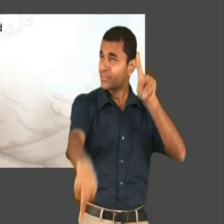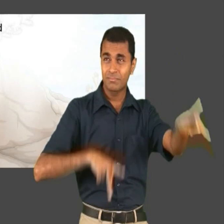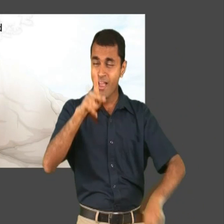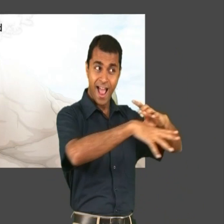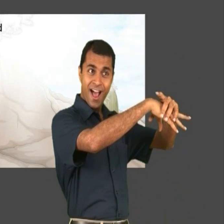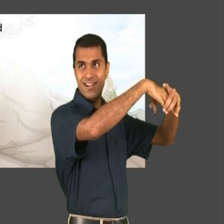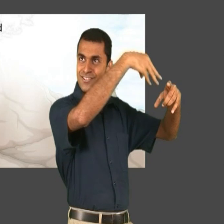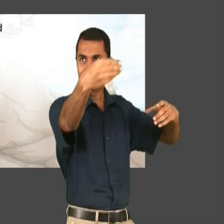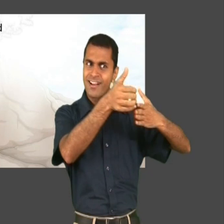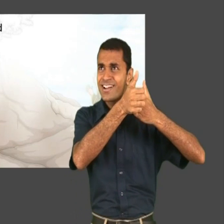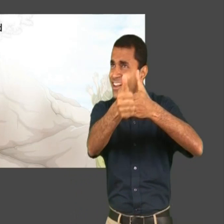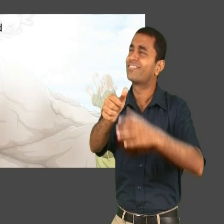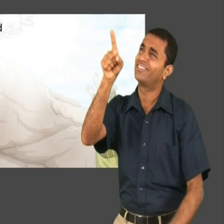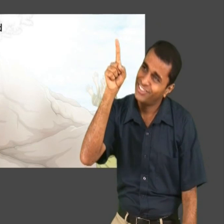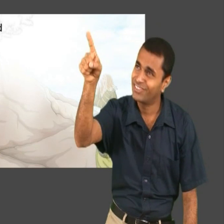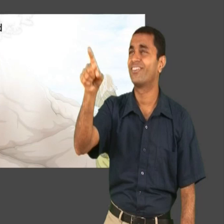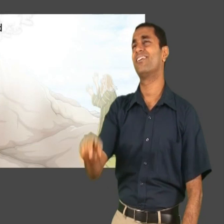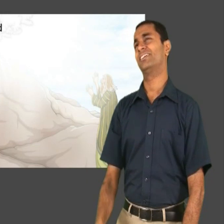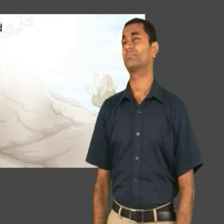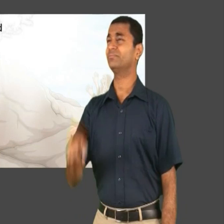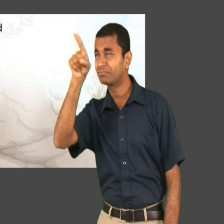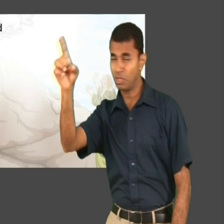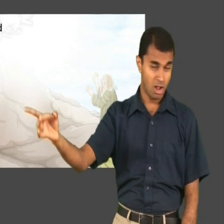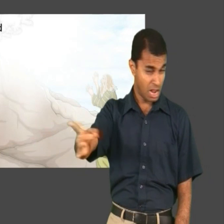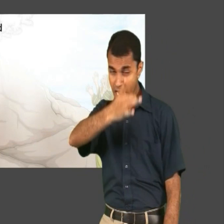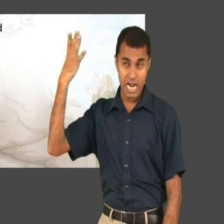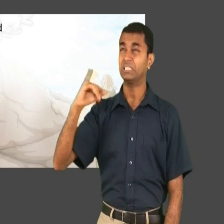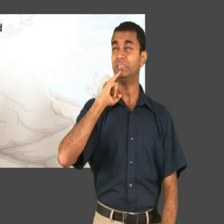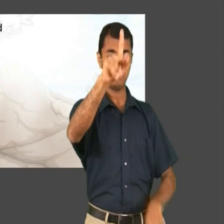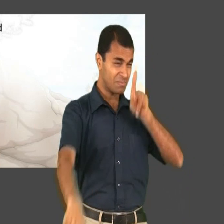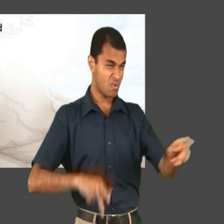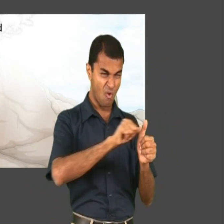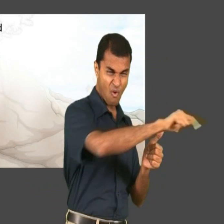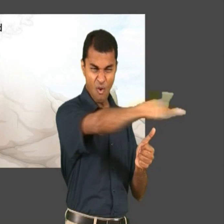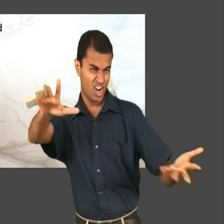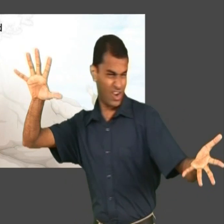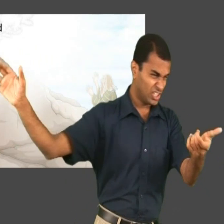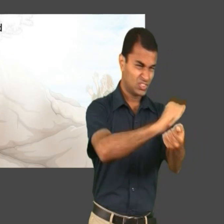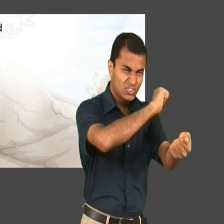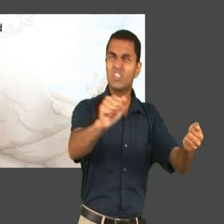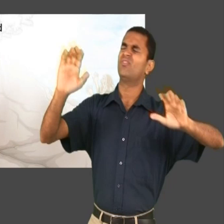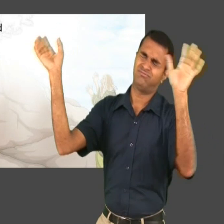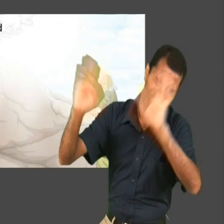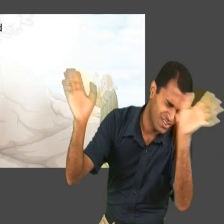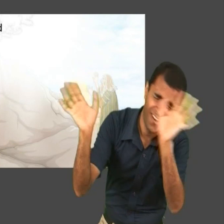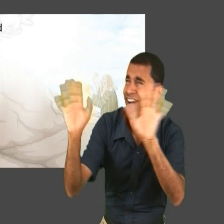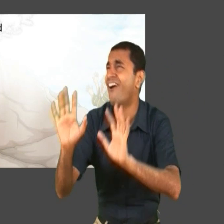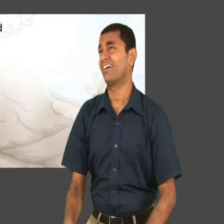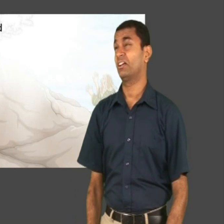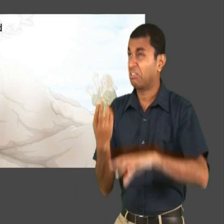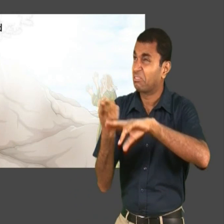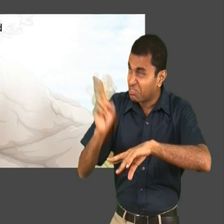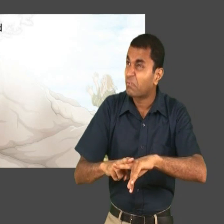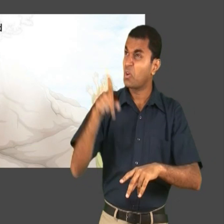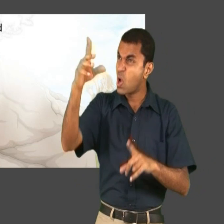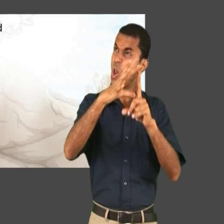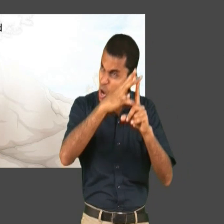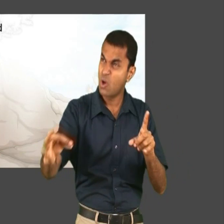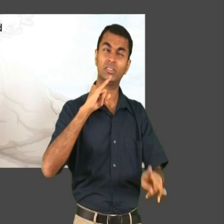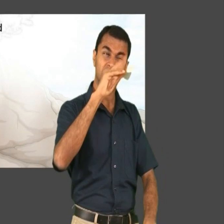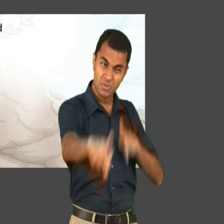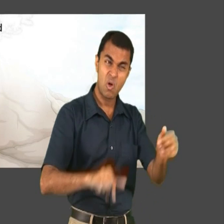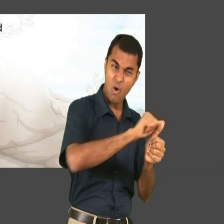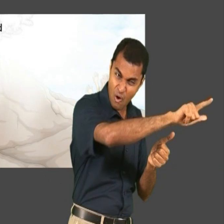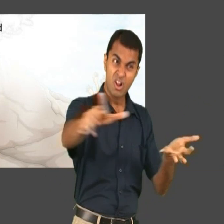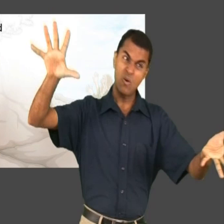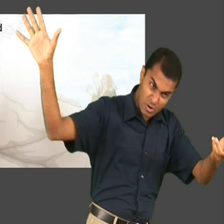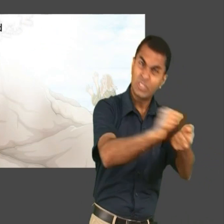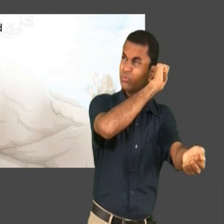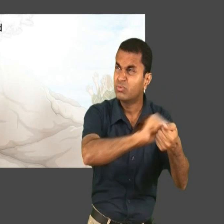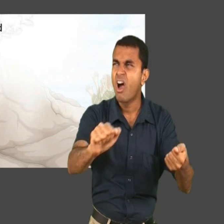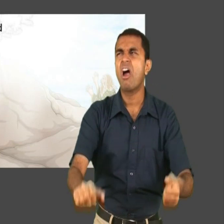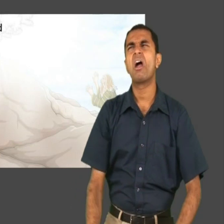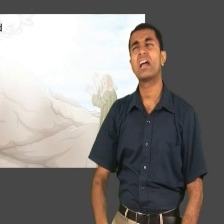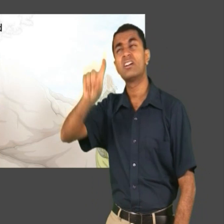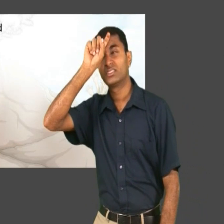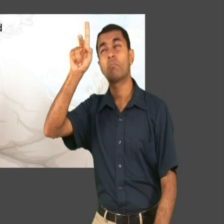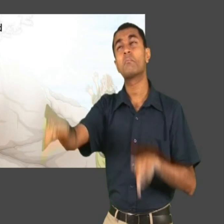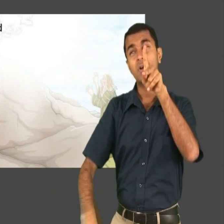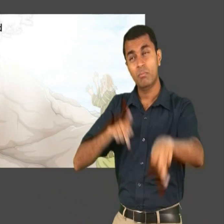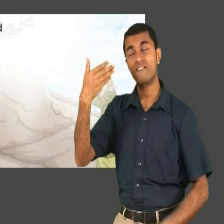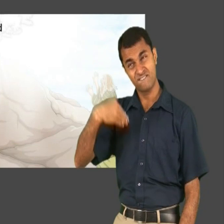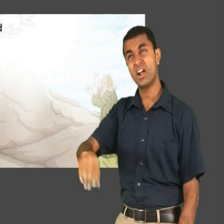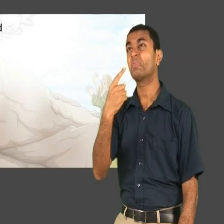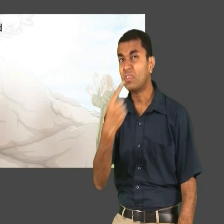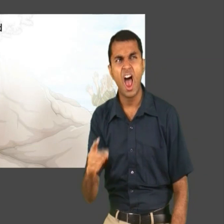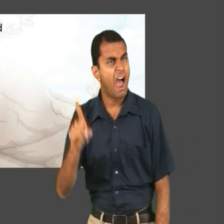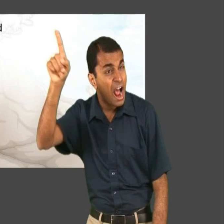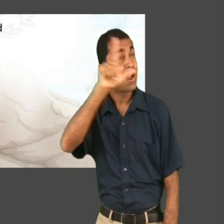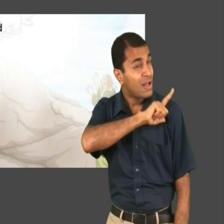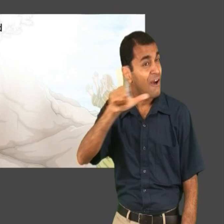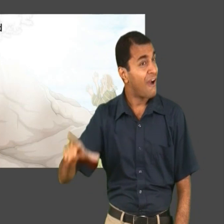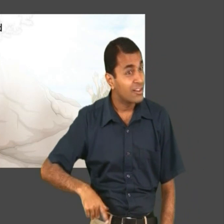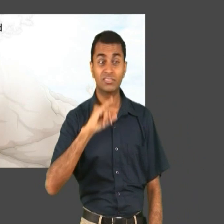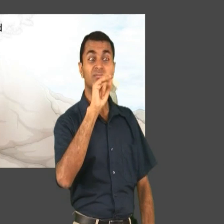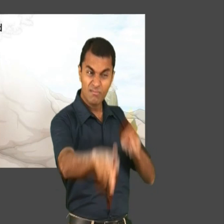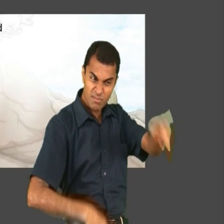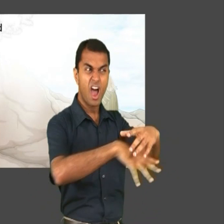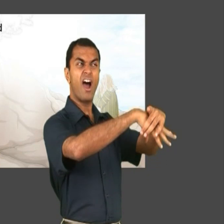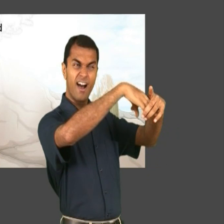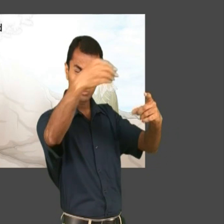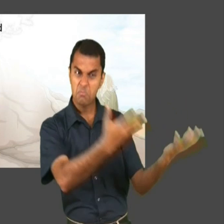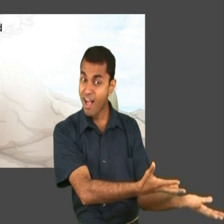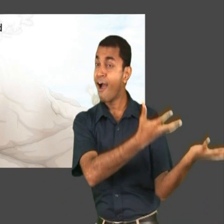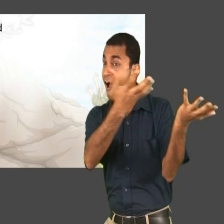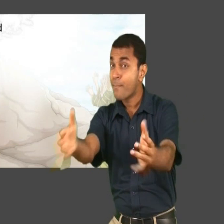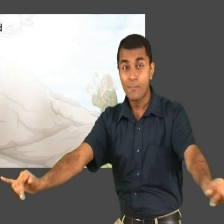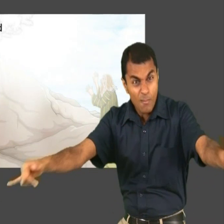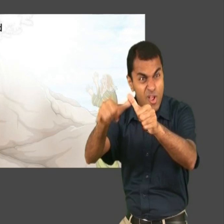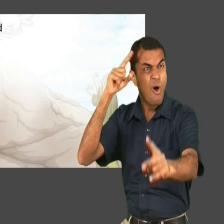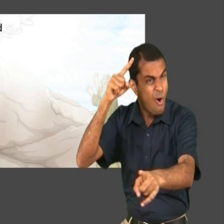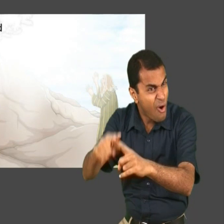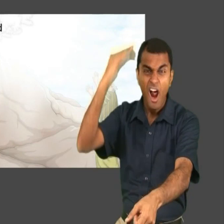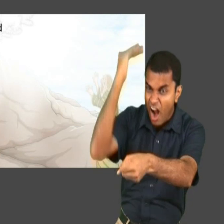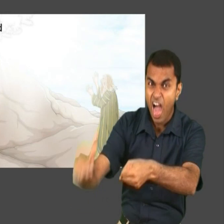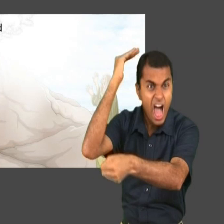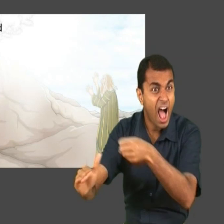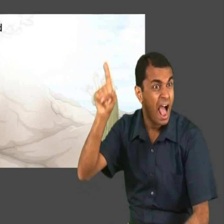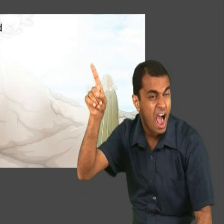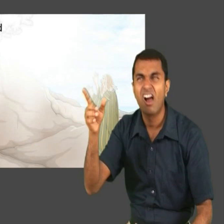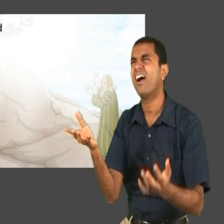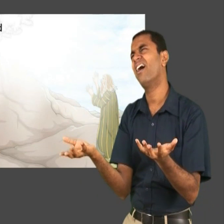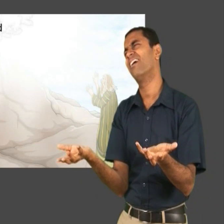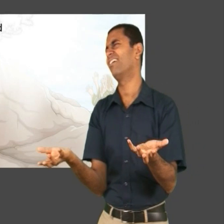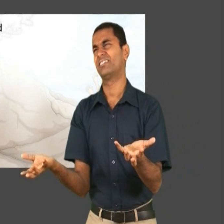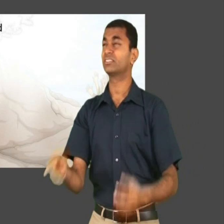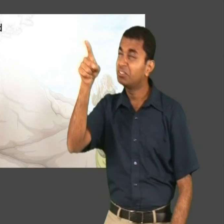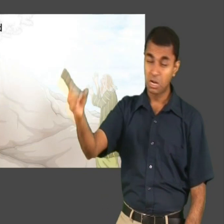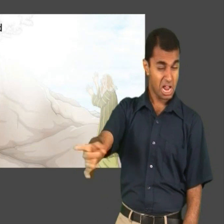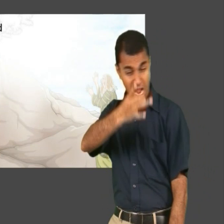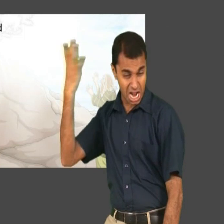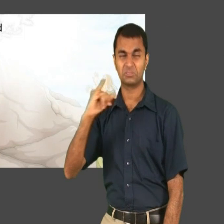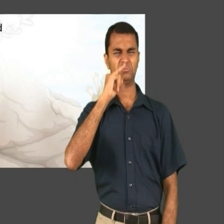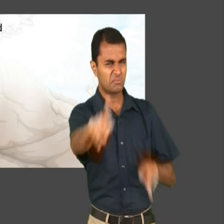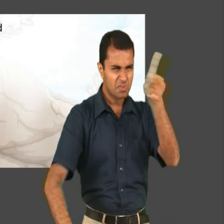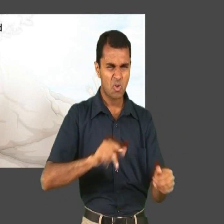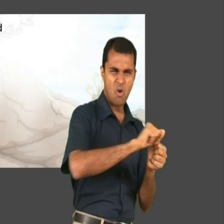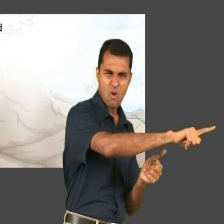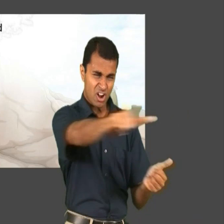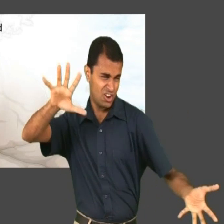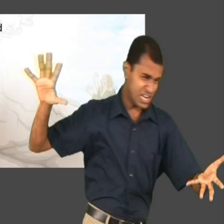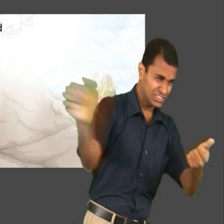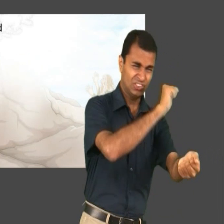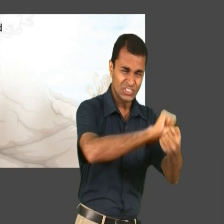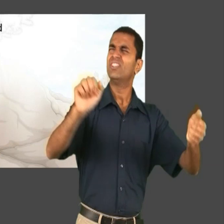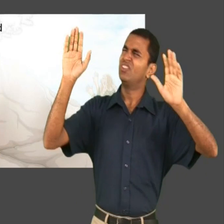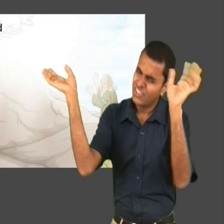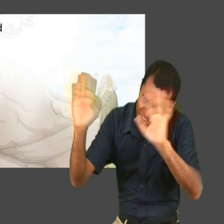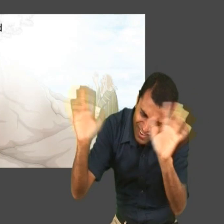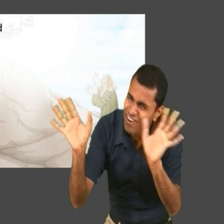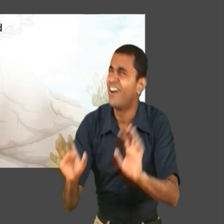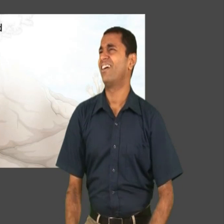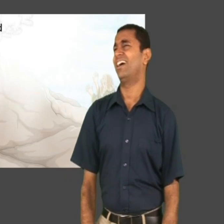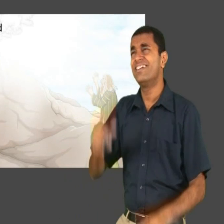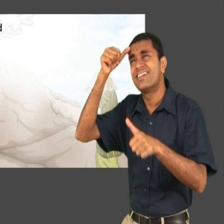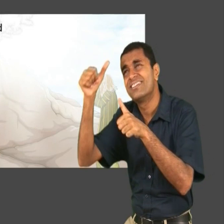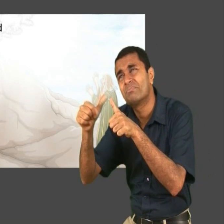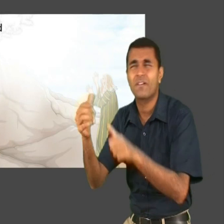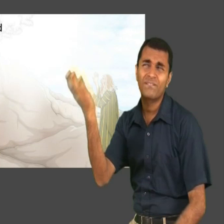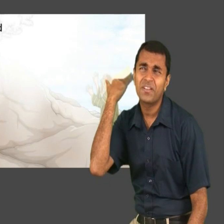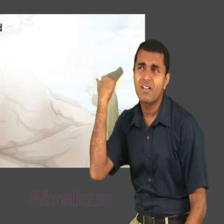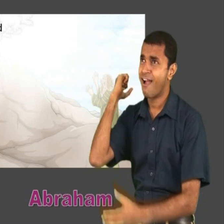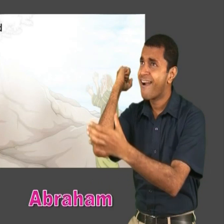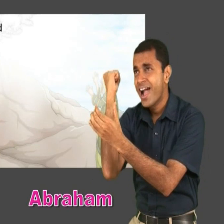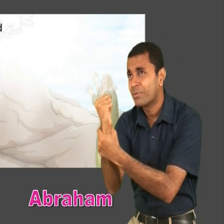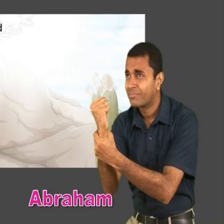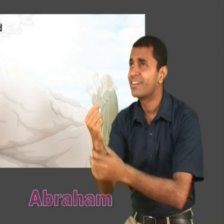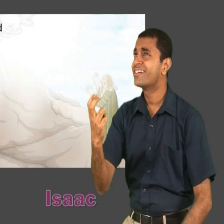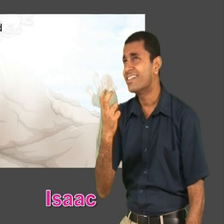Why should the Egyptians declare, ‘He brought them out with evil intent, to kill them in the mountains and wipe them from the face of the earth’? Turn from Your fierce anger and relent from doing harm to Your people.